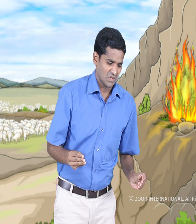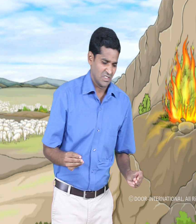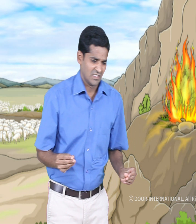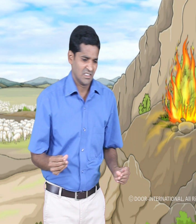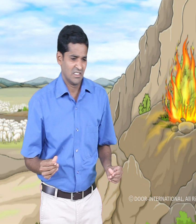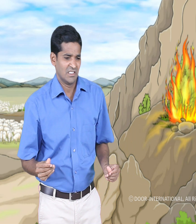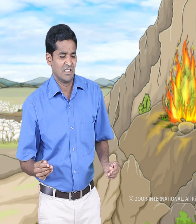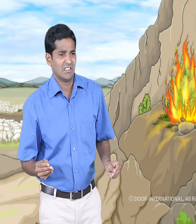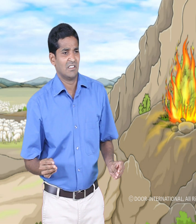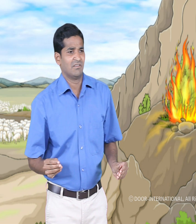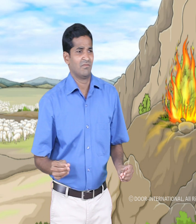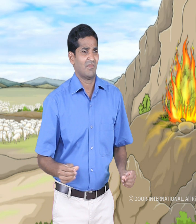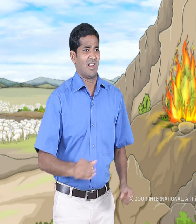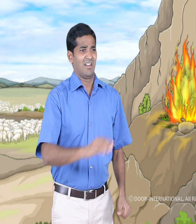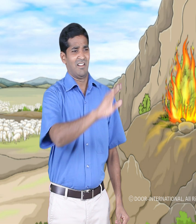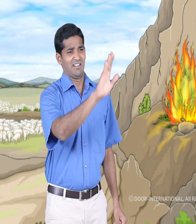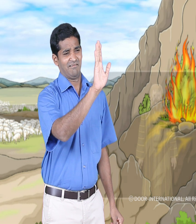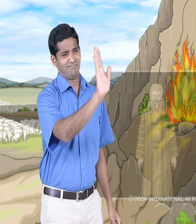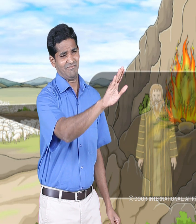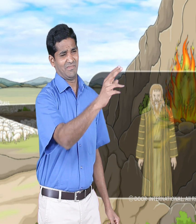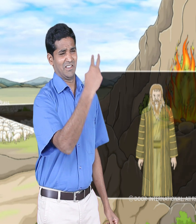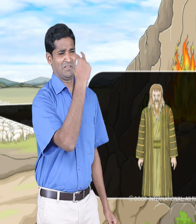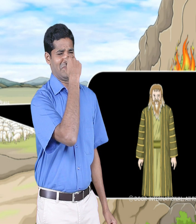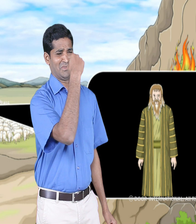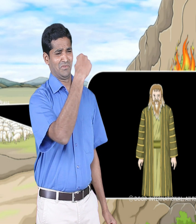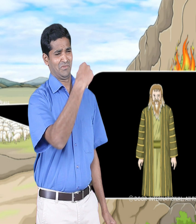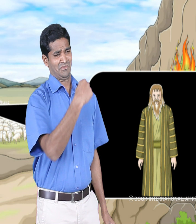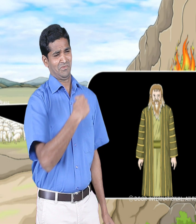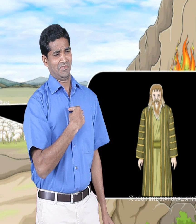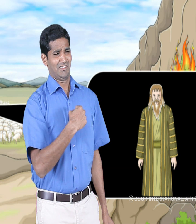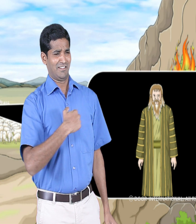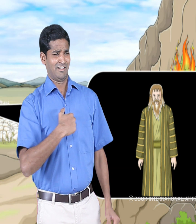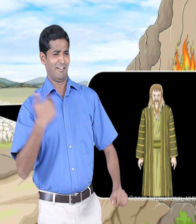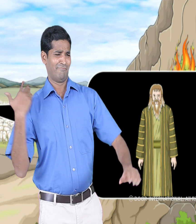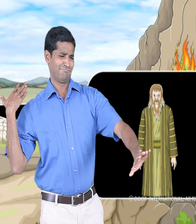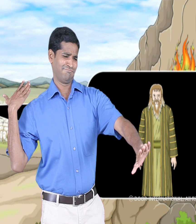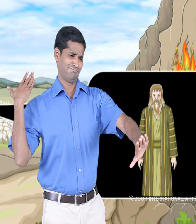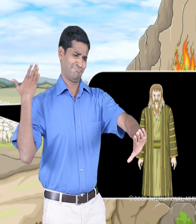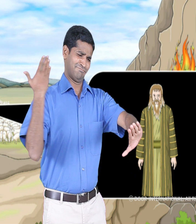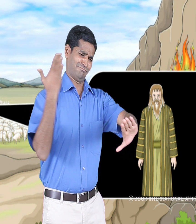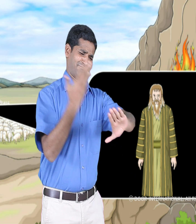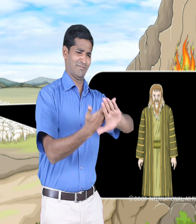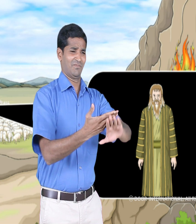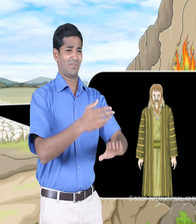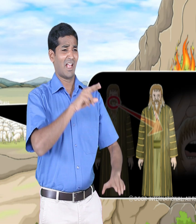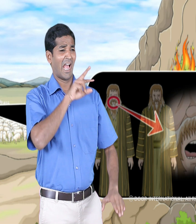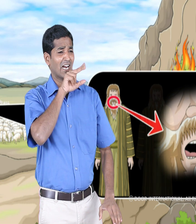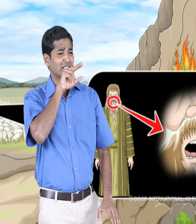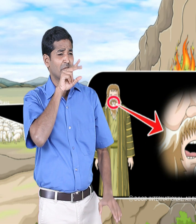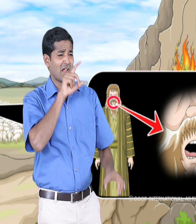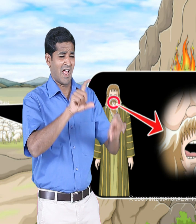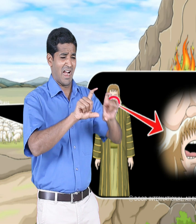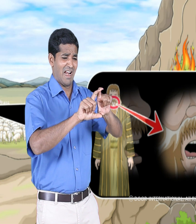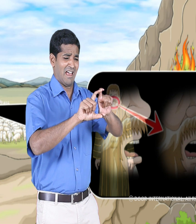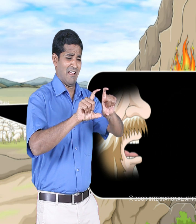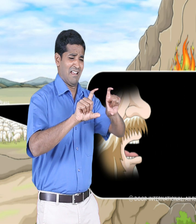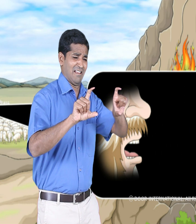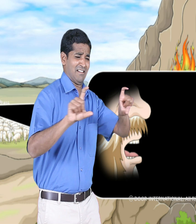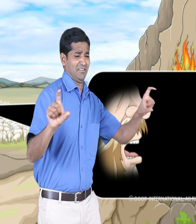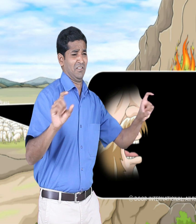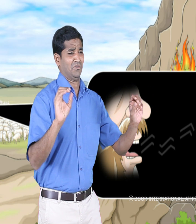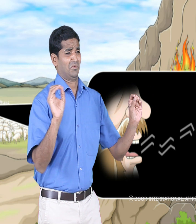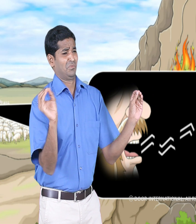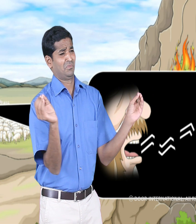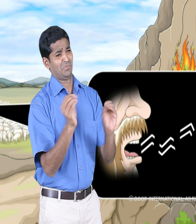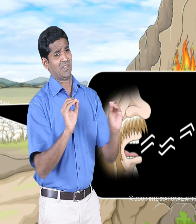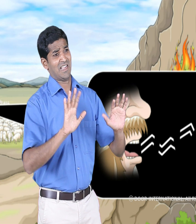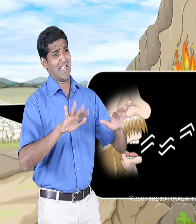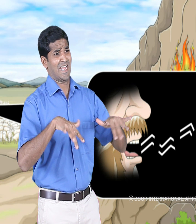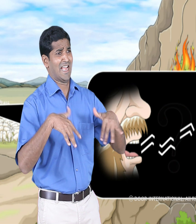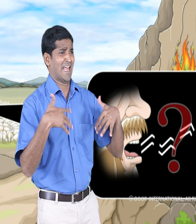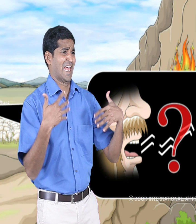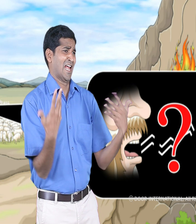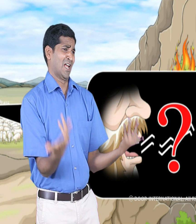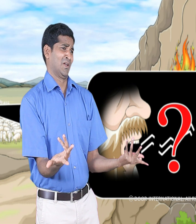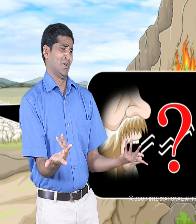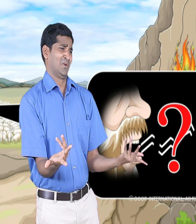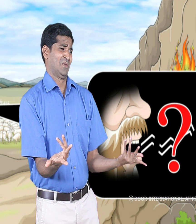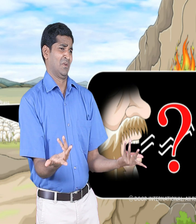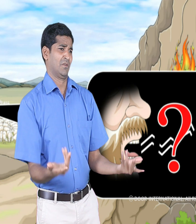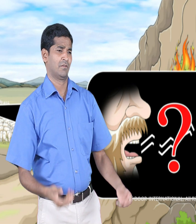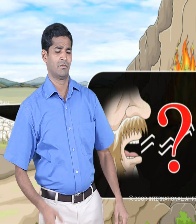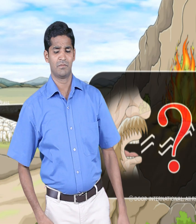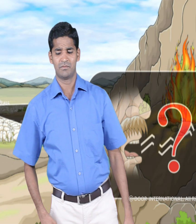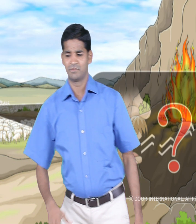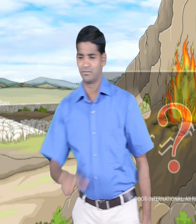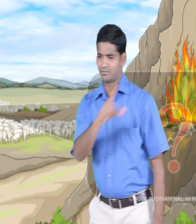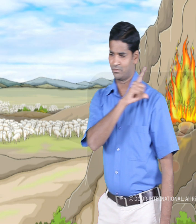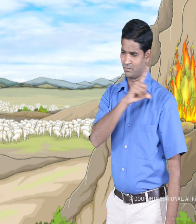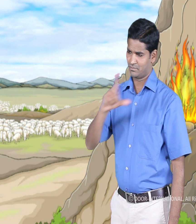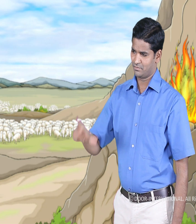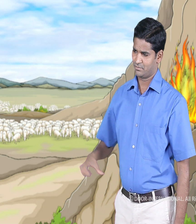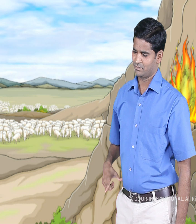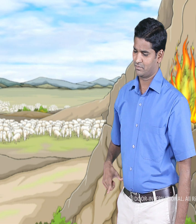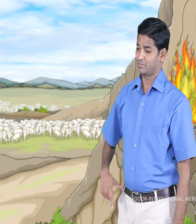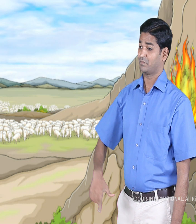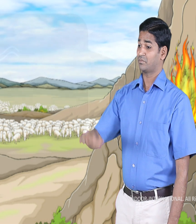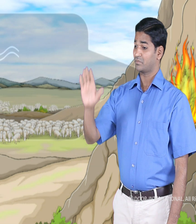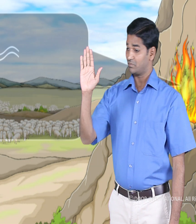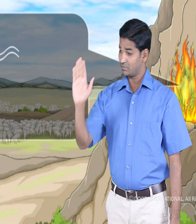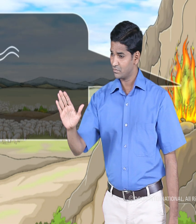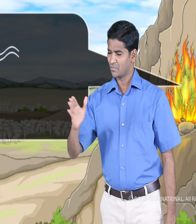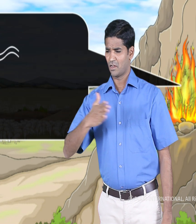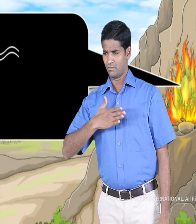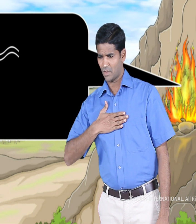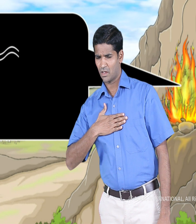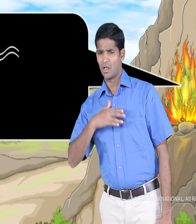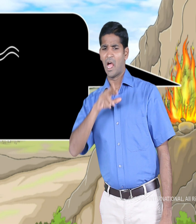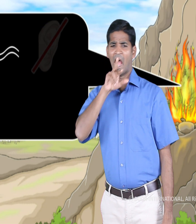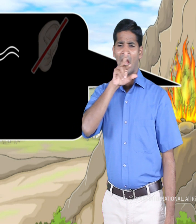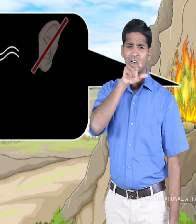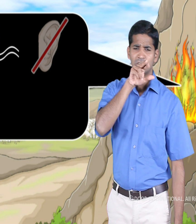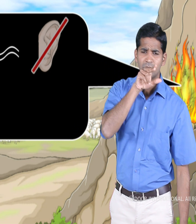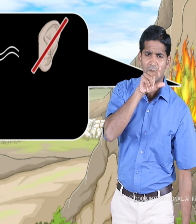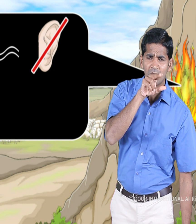“Please, Lord,” Moses replied, “I have never been eloquent, neither in the past nor since You have spoken to Your servant, for I am slow of speech and tongue.”